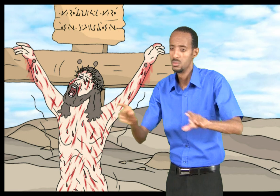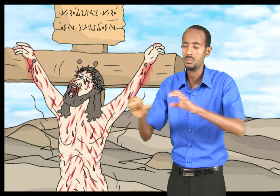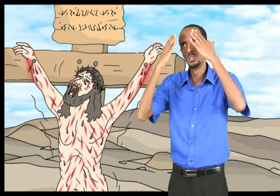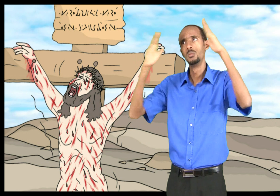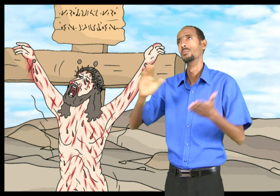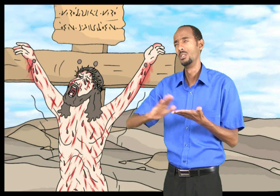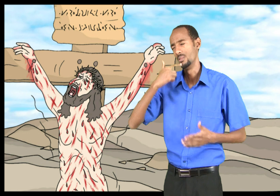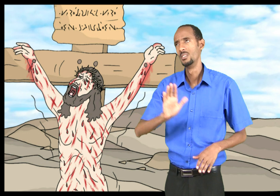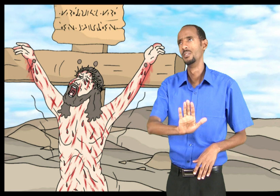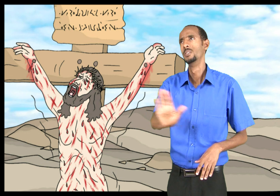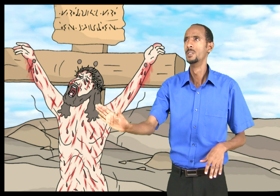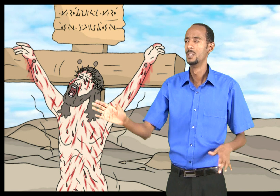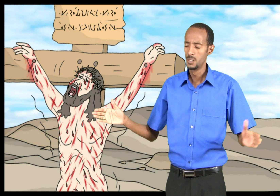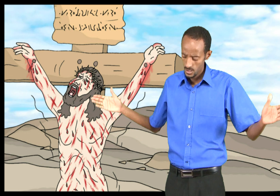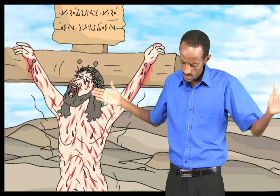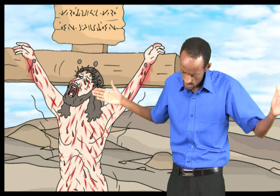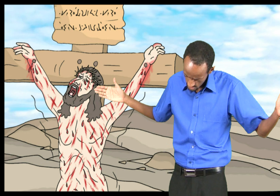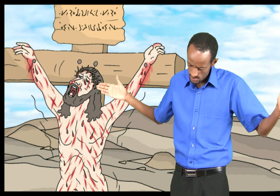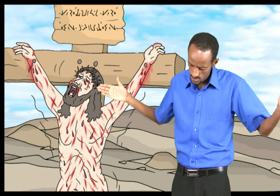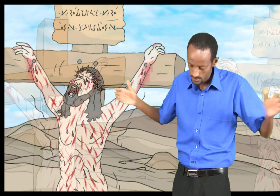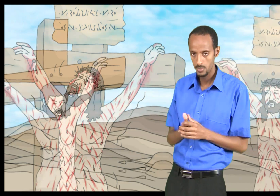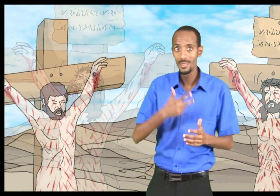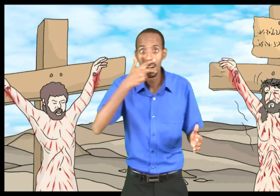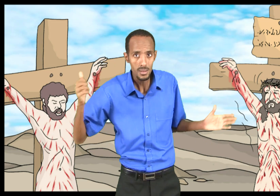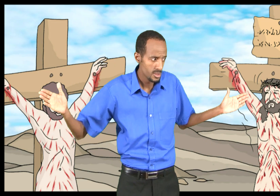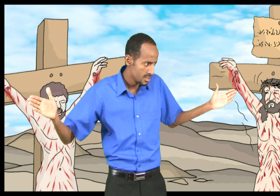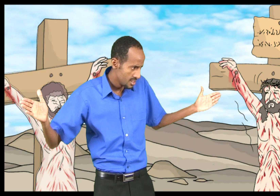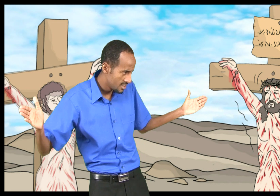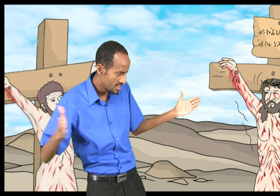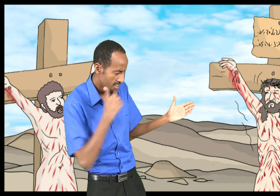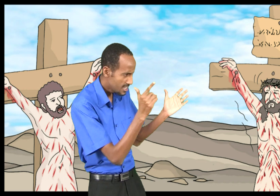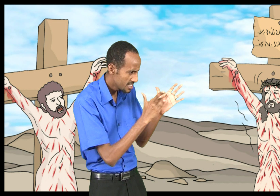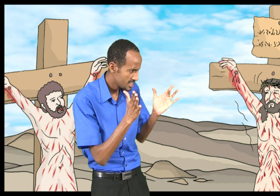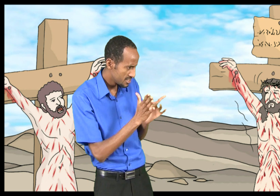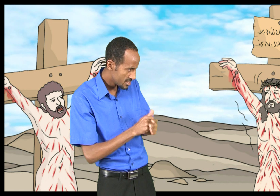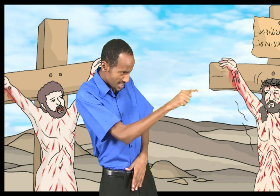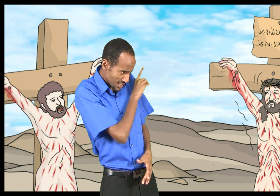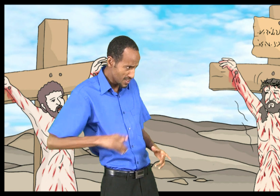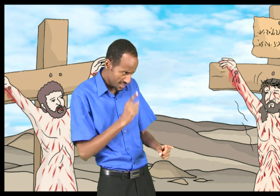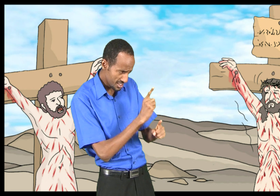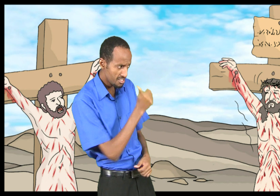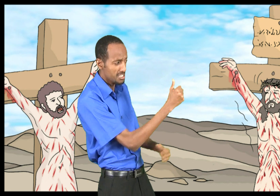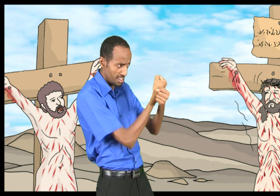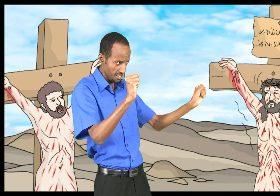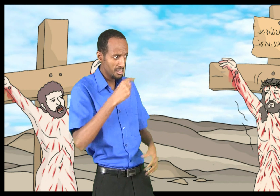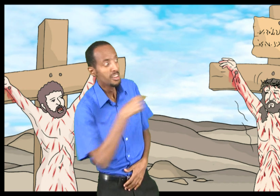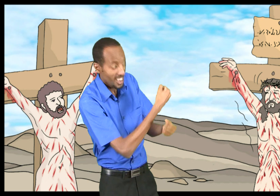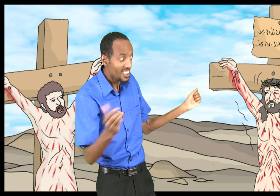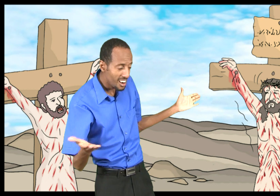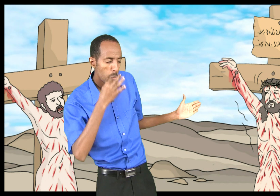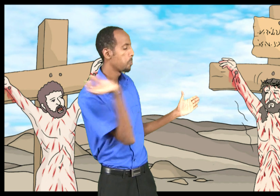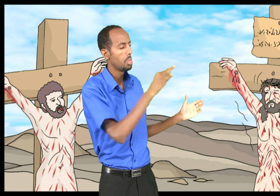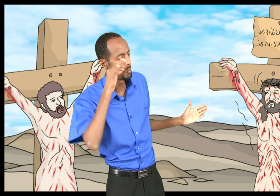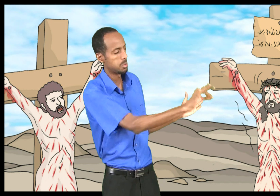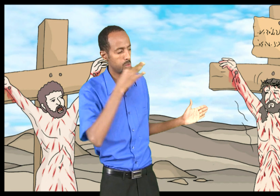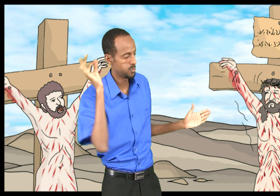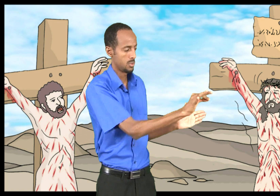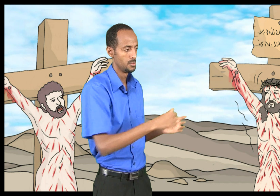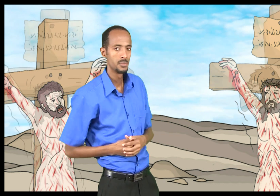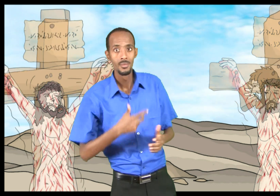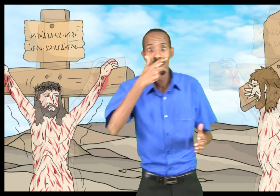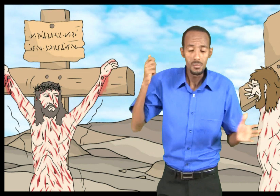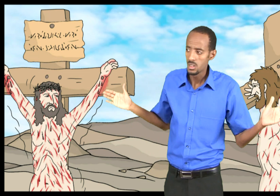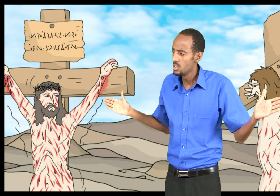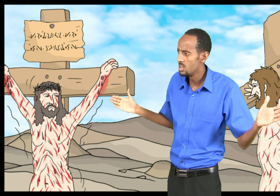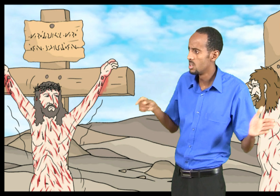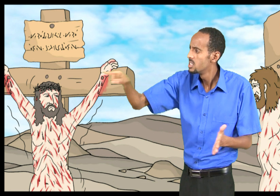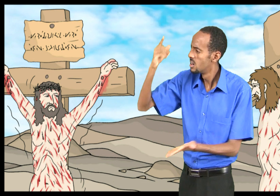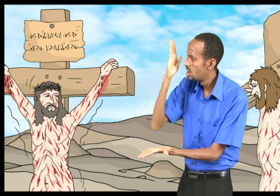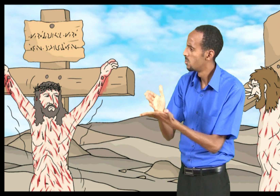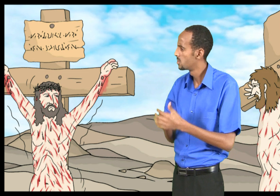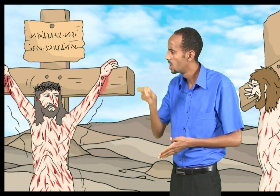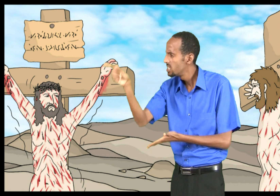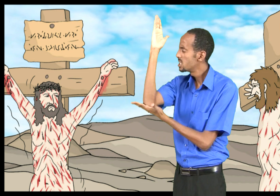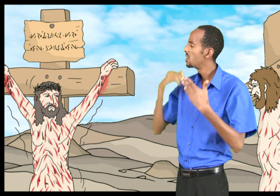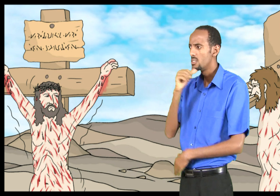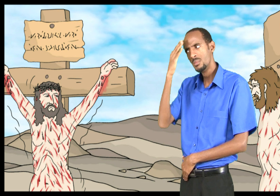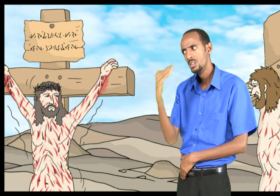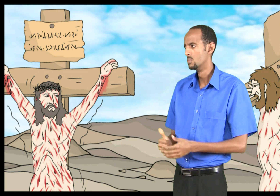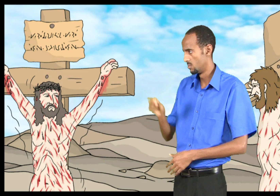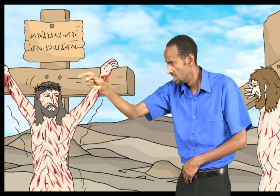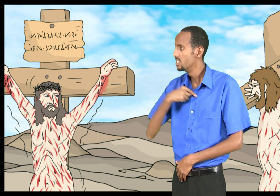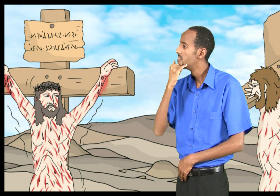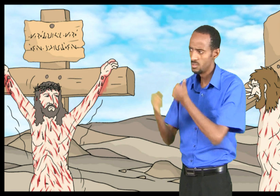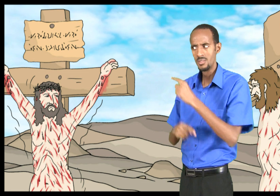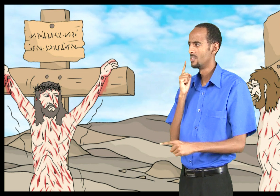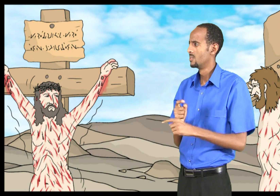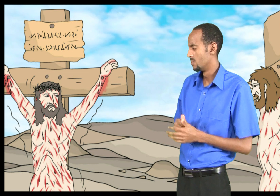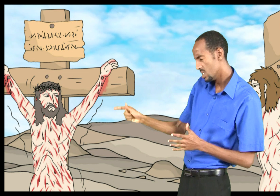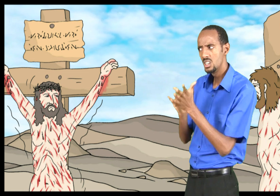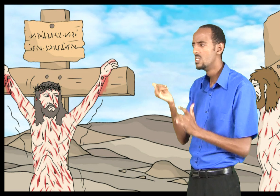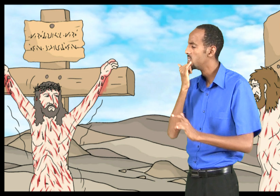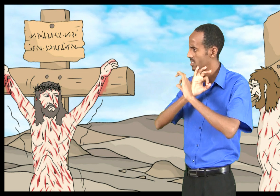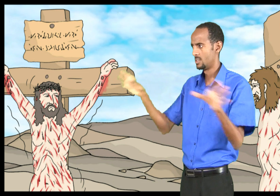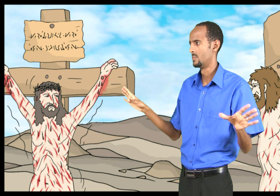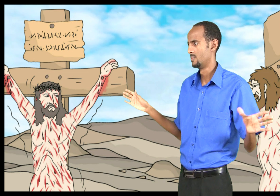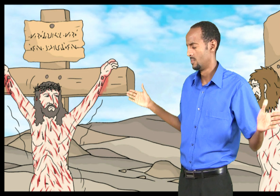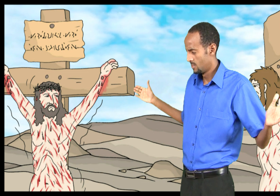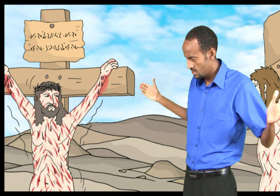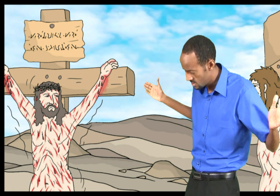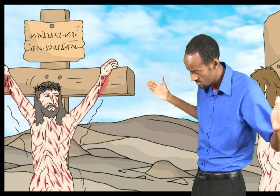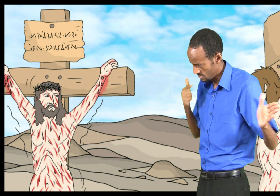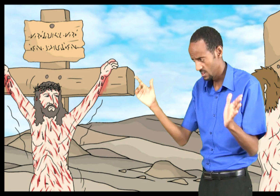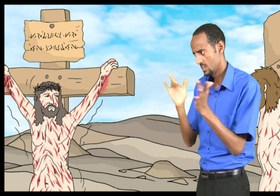He is the King of Israel! Let Him come down now from the cross, and we will believe in Him.